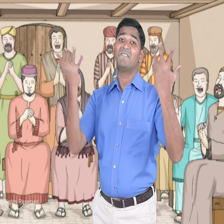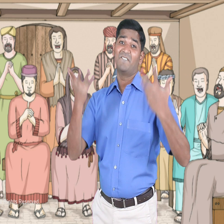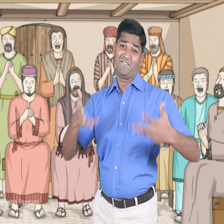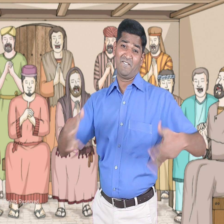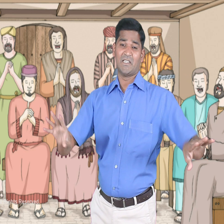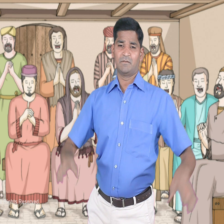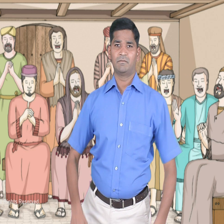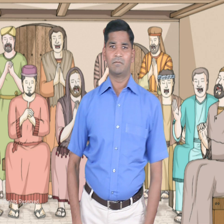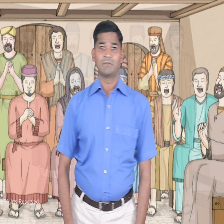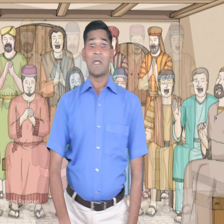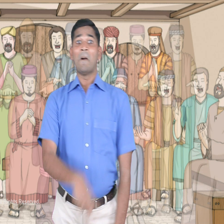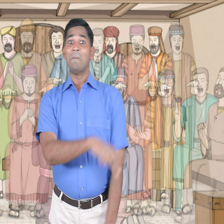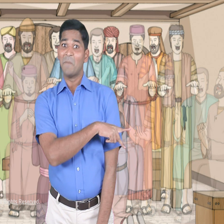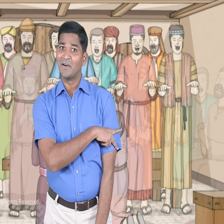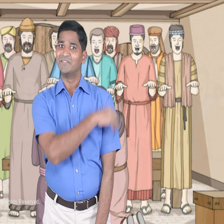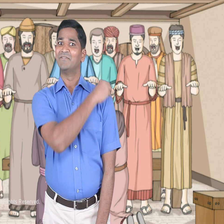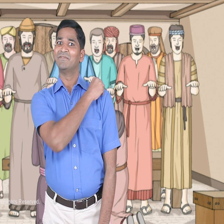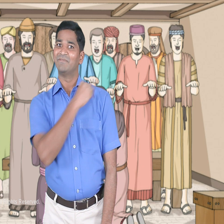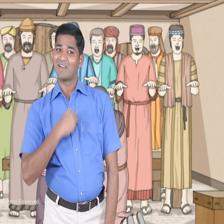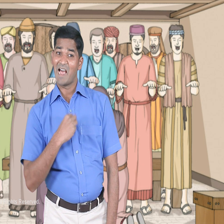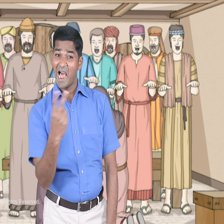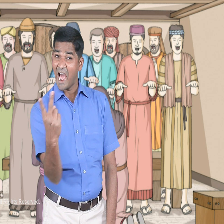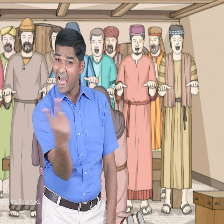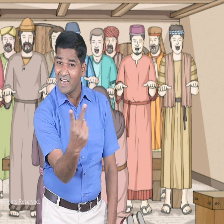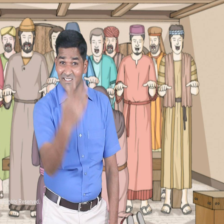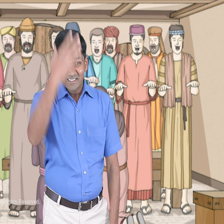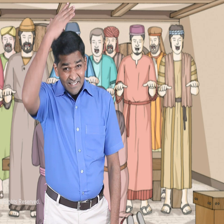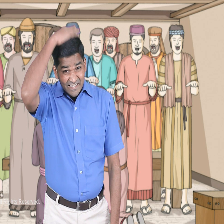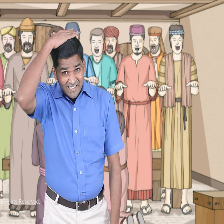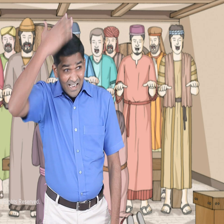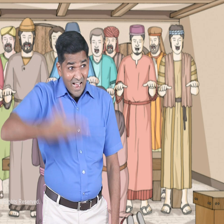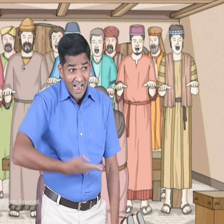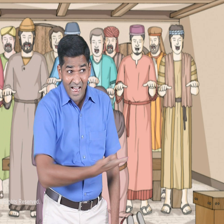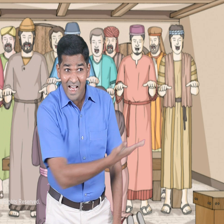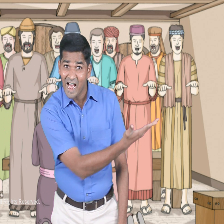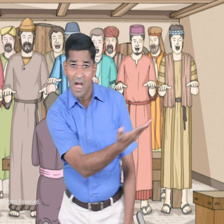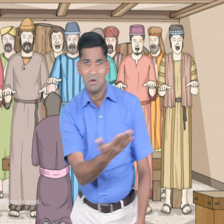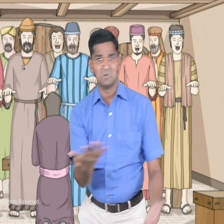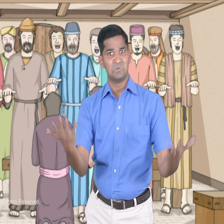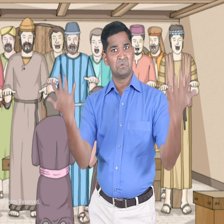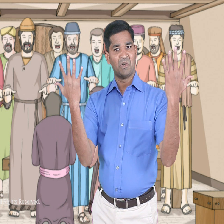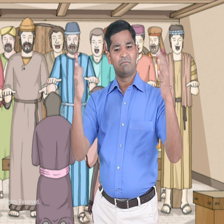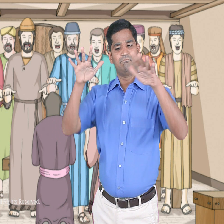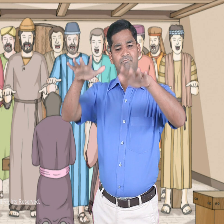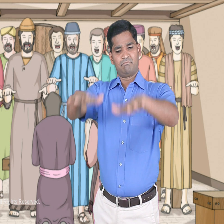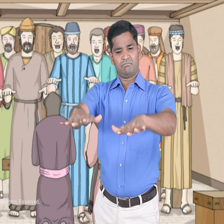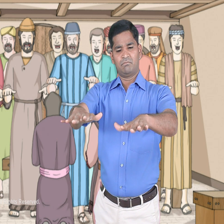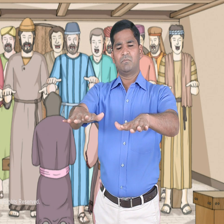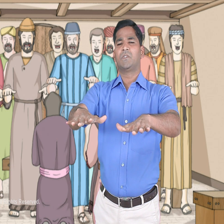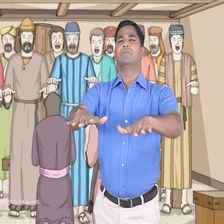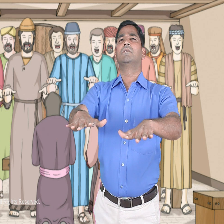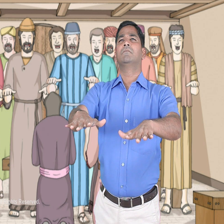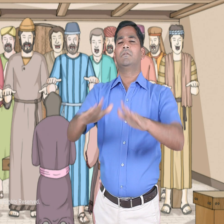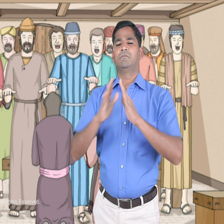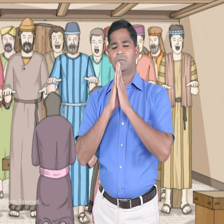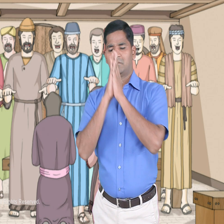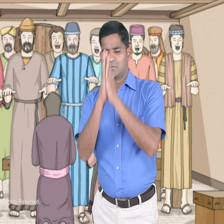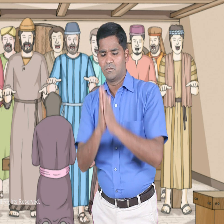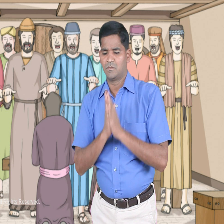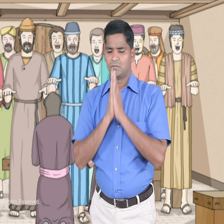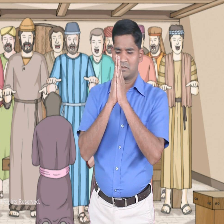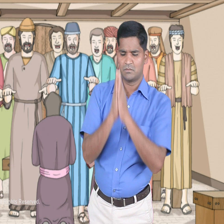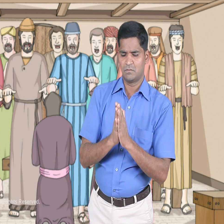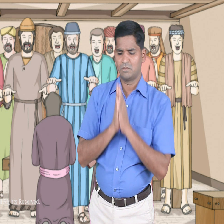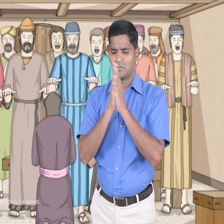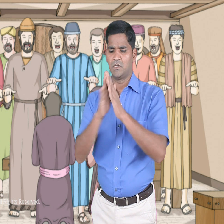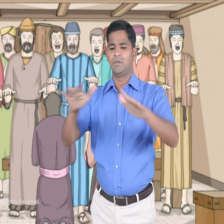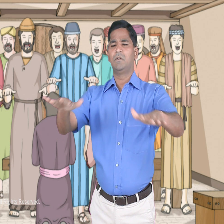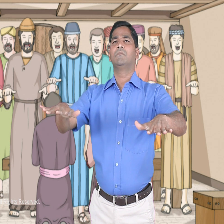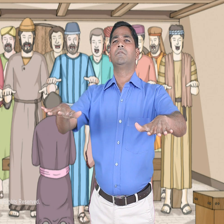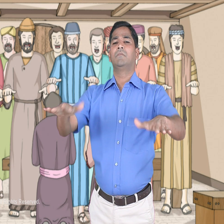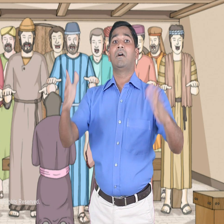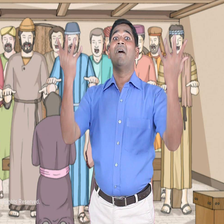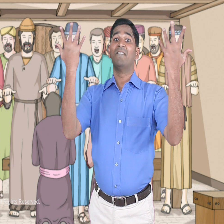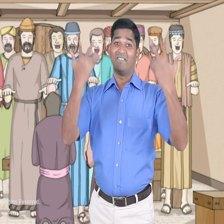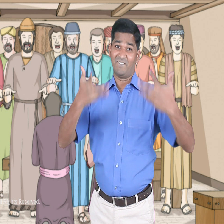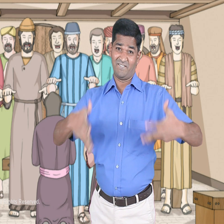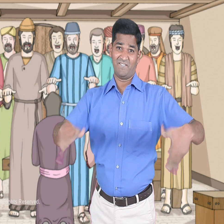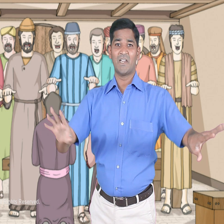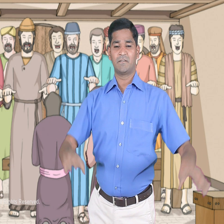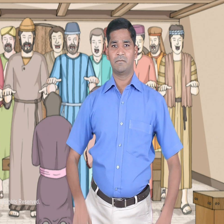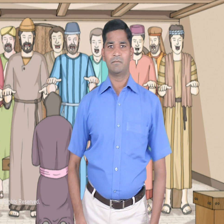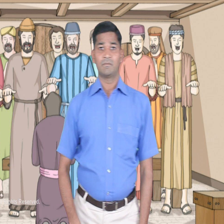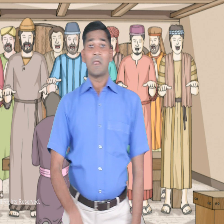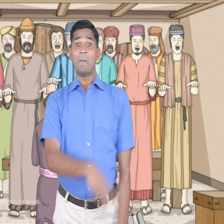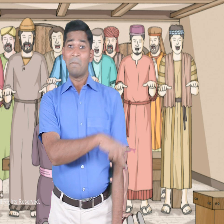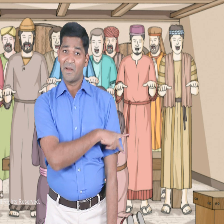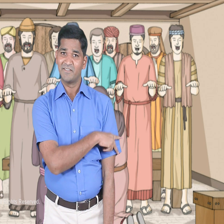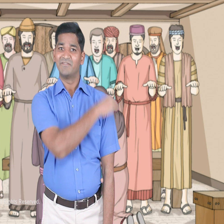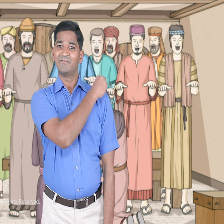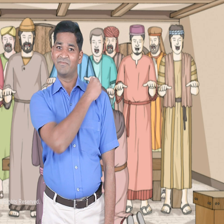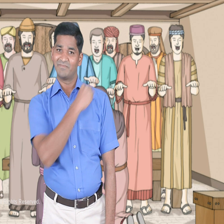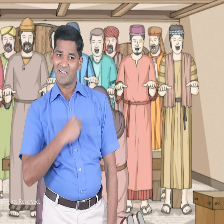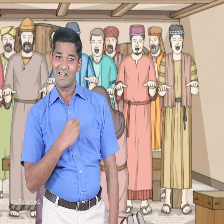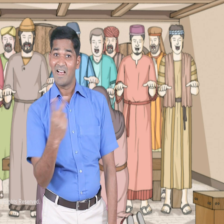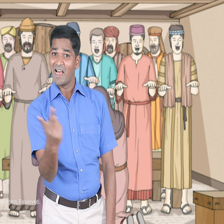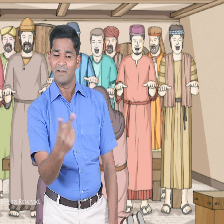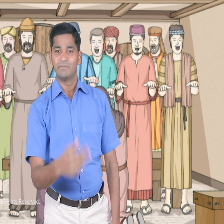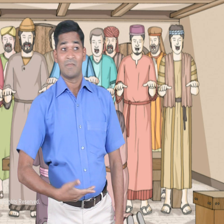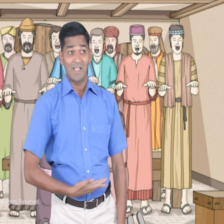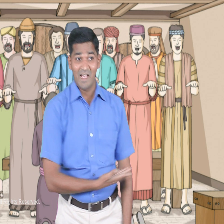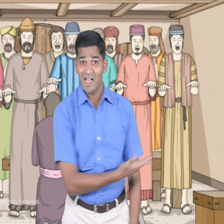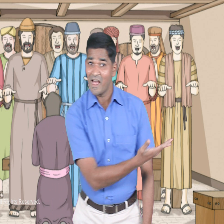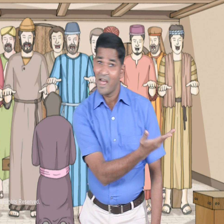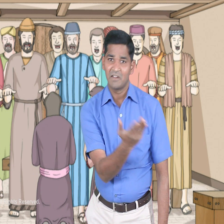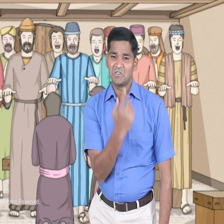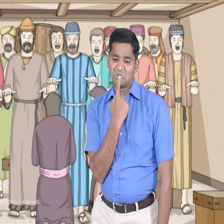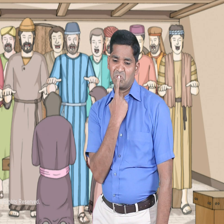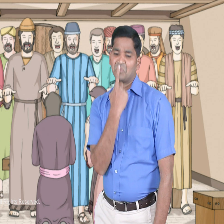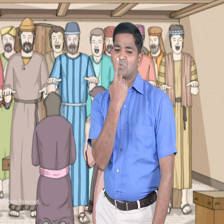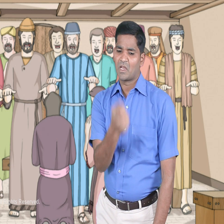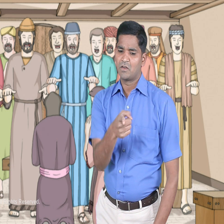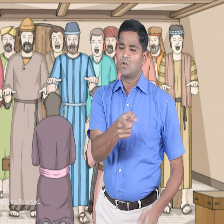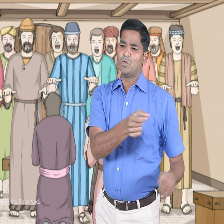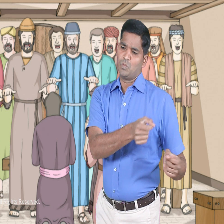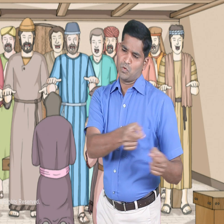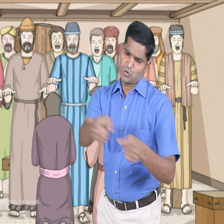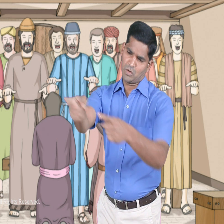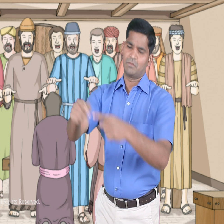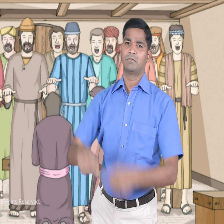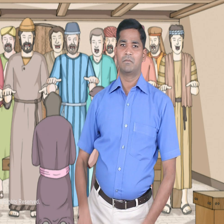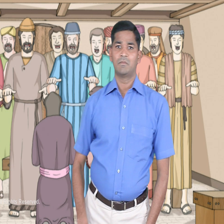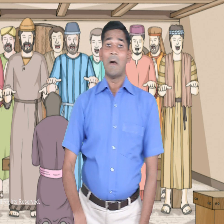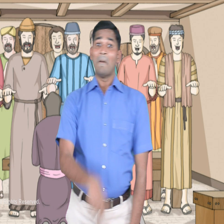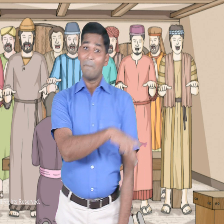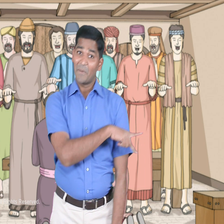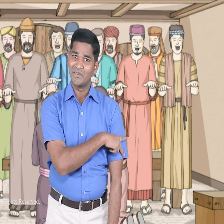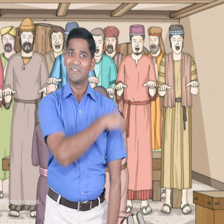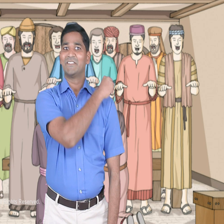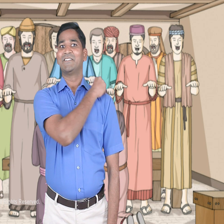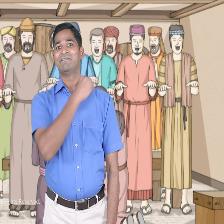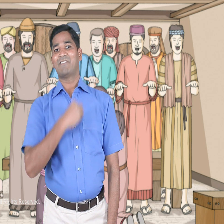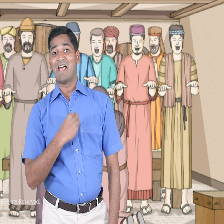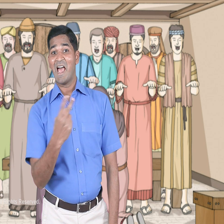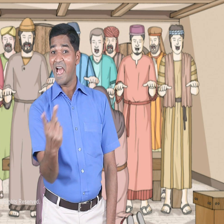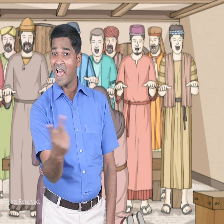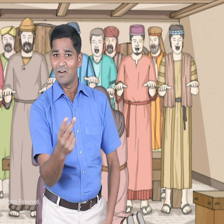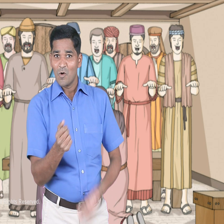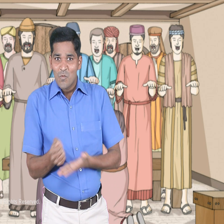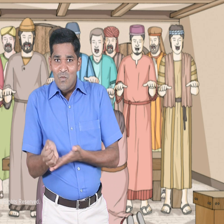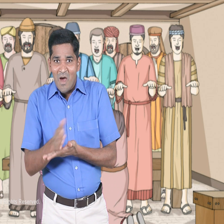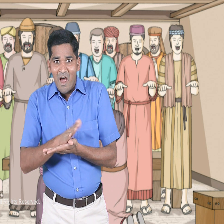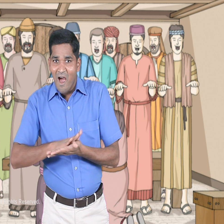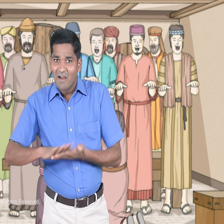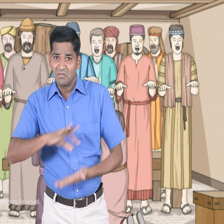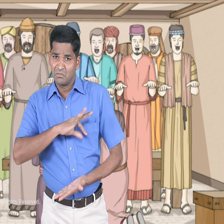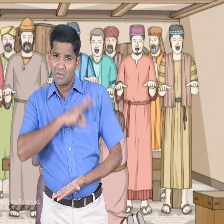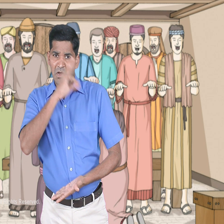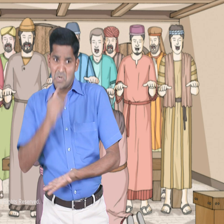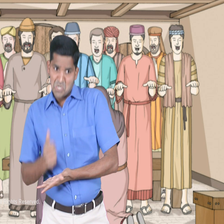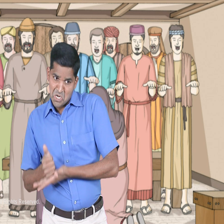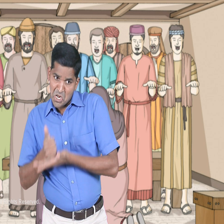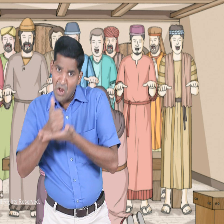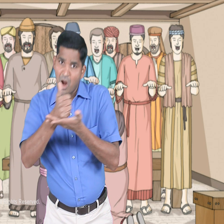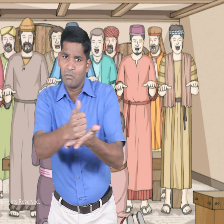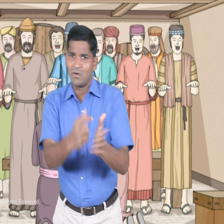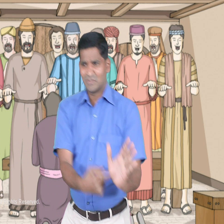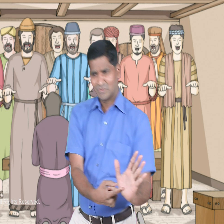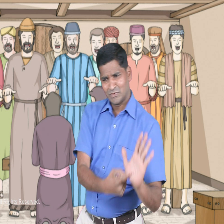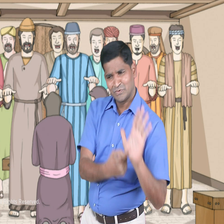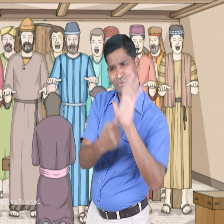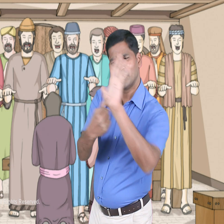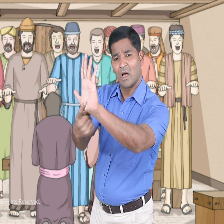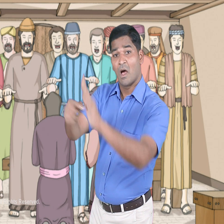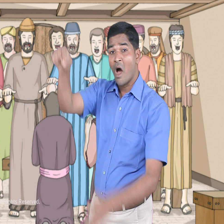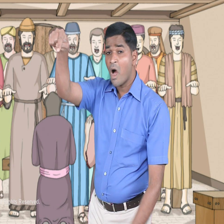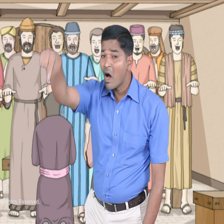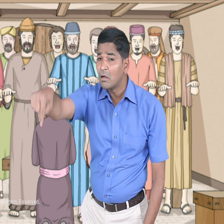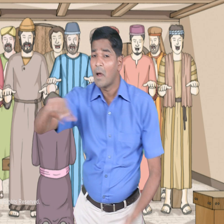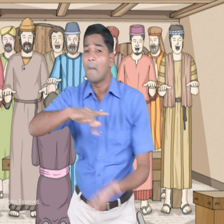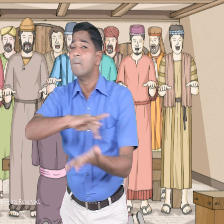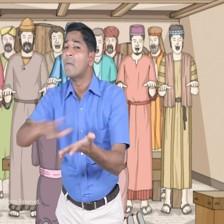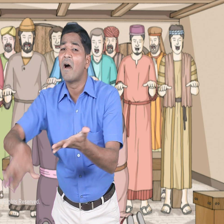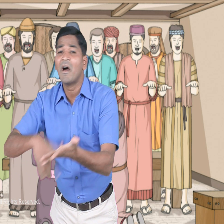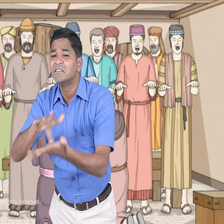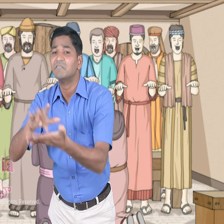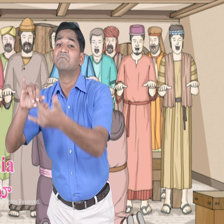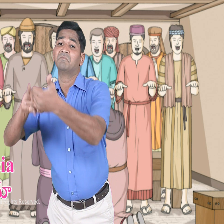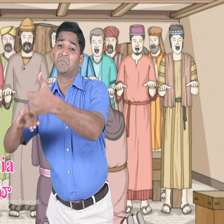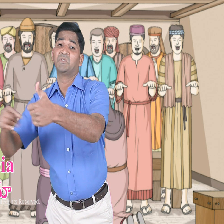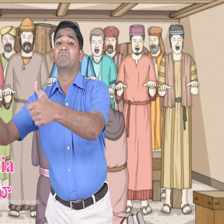And after they had fasted and prayed, they laid their hands on them and sent them off.